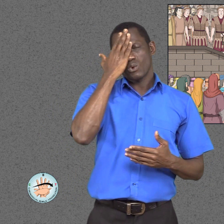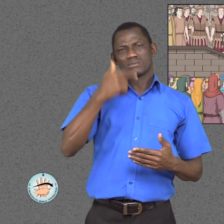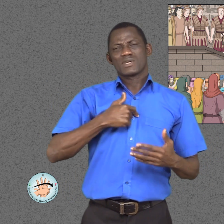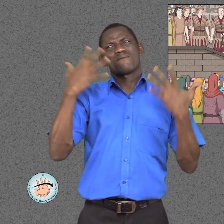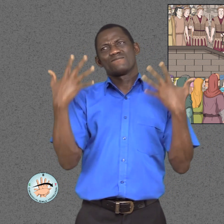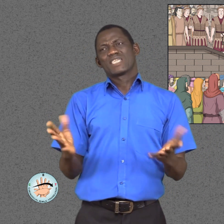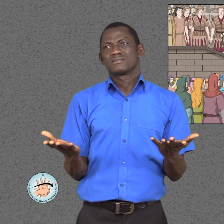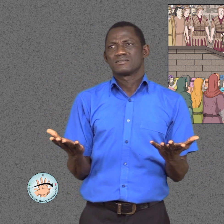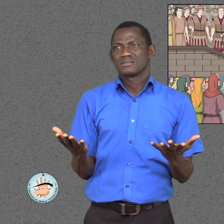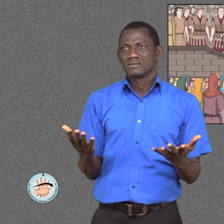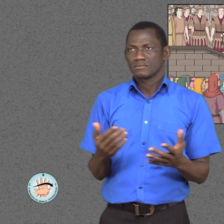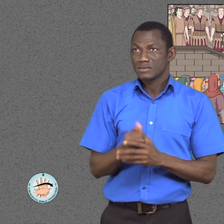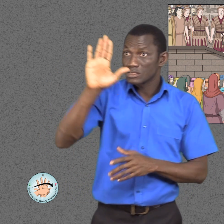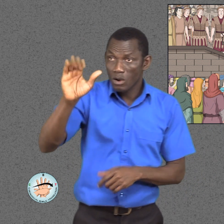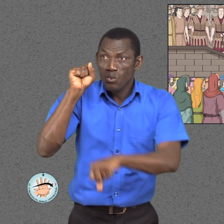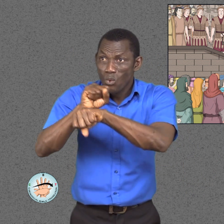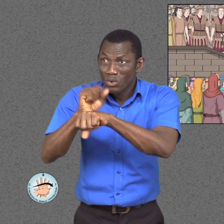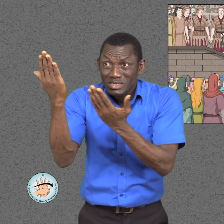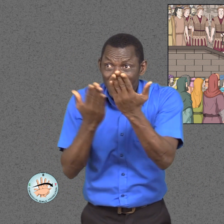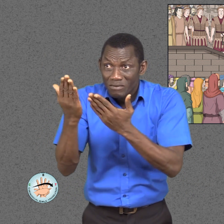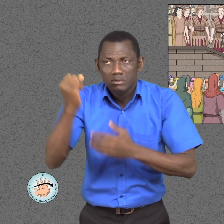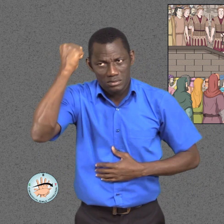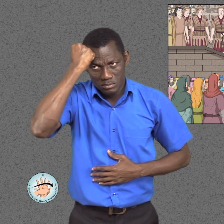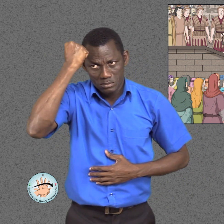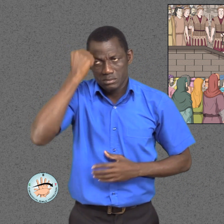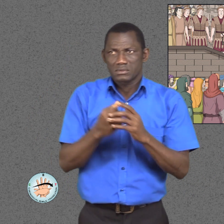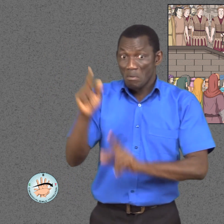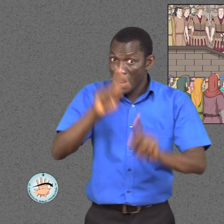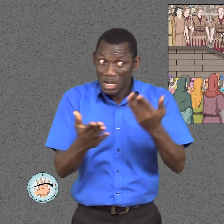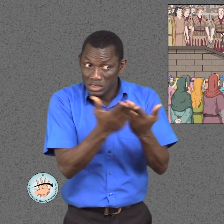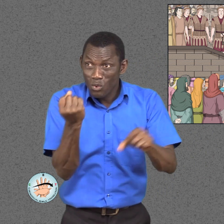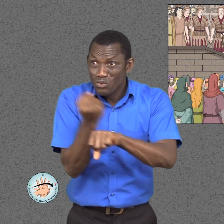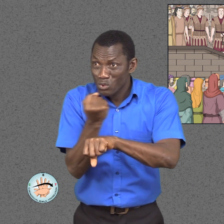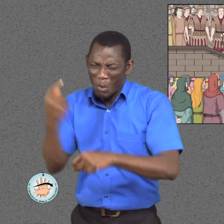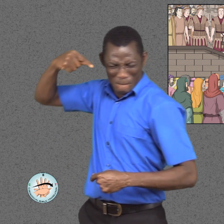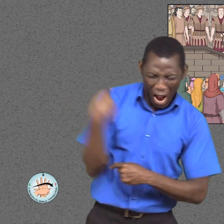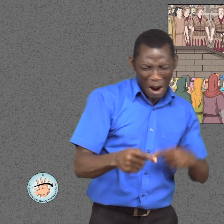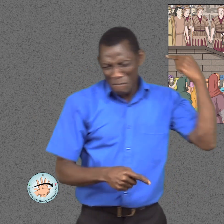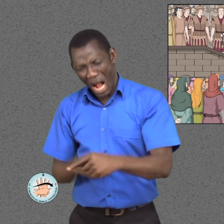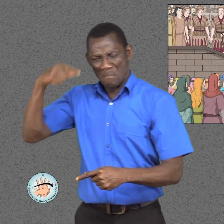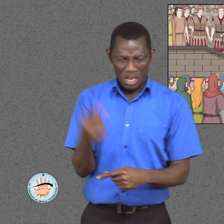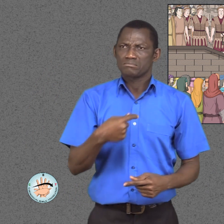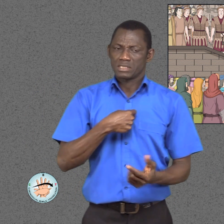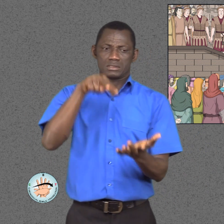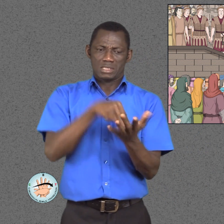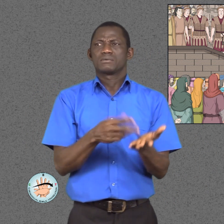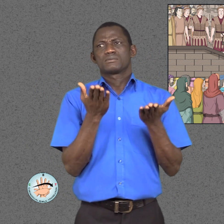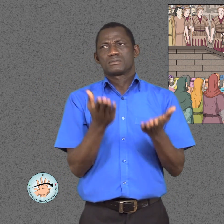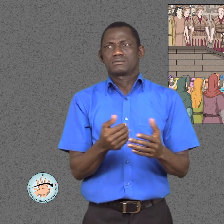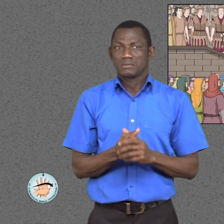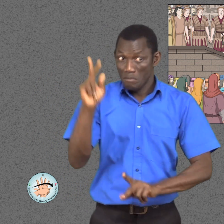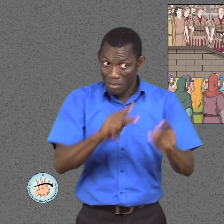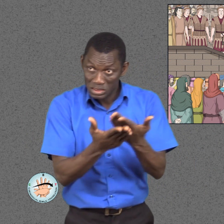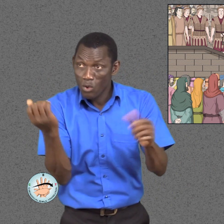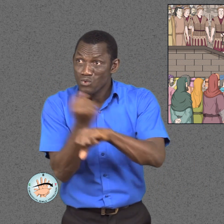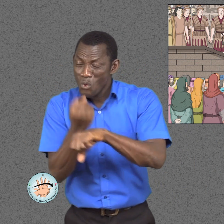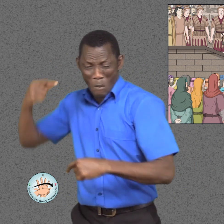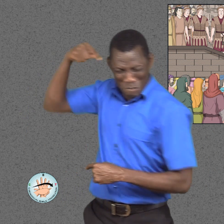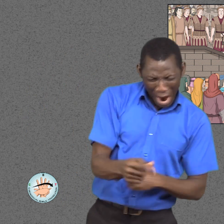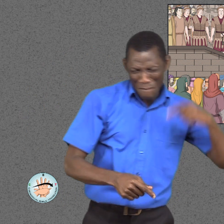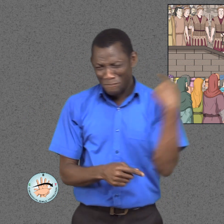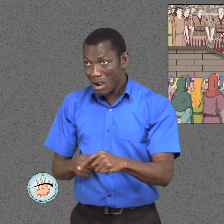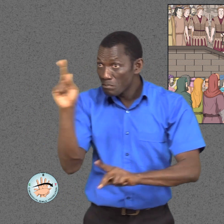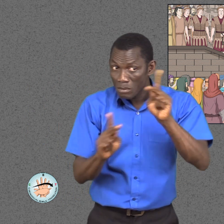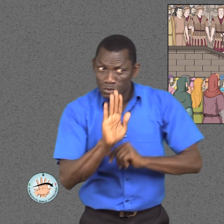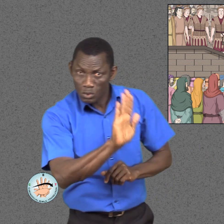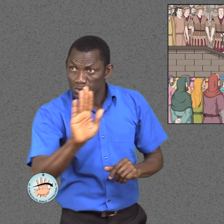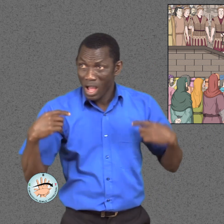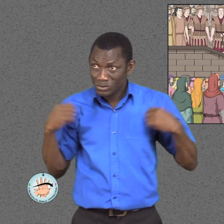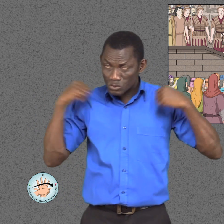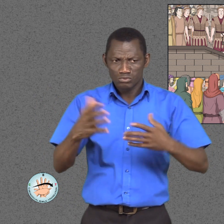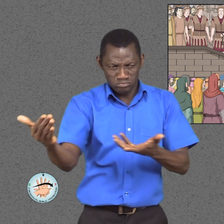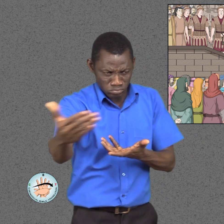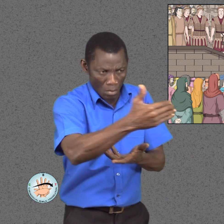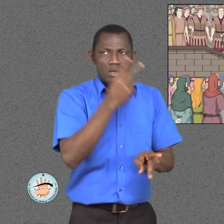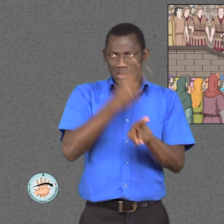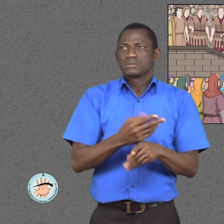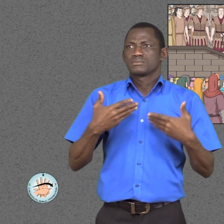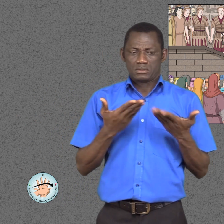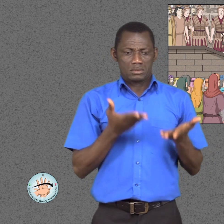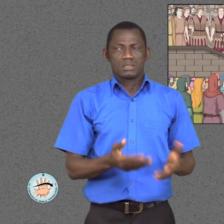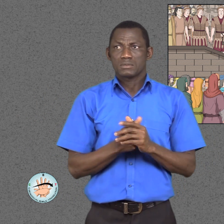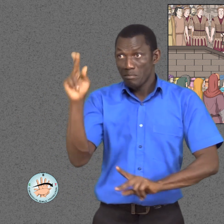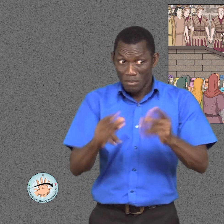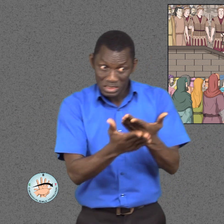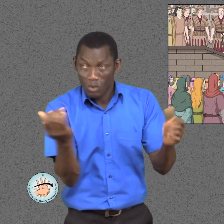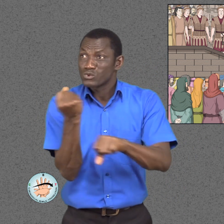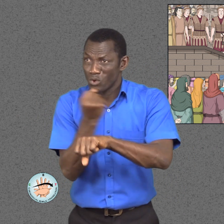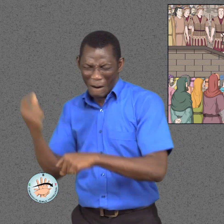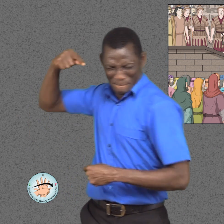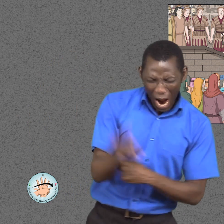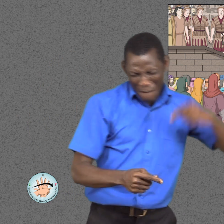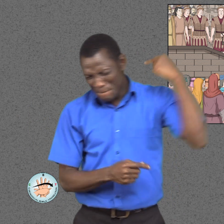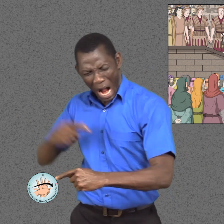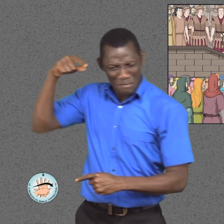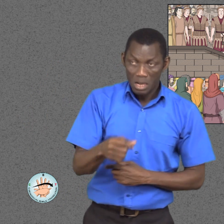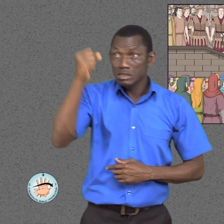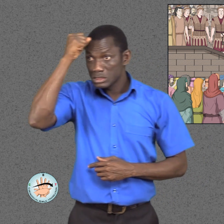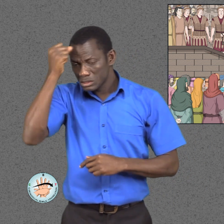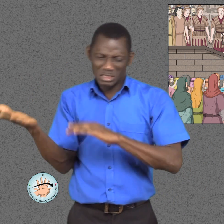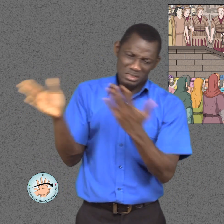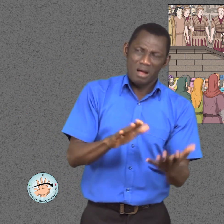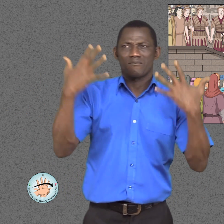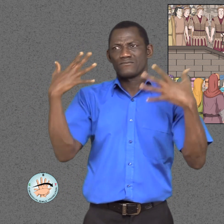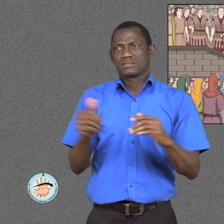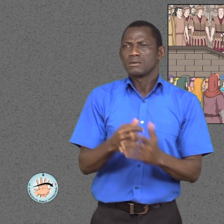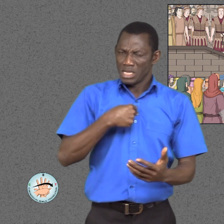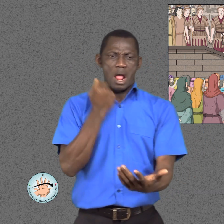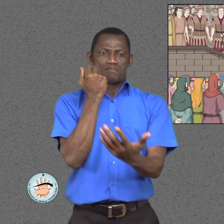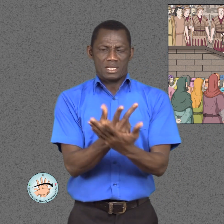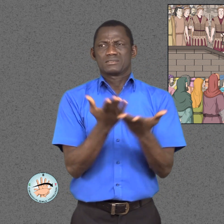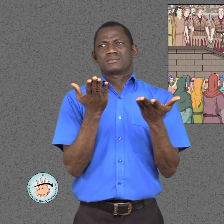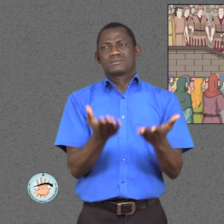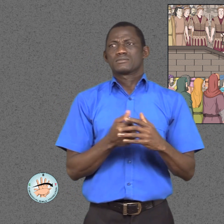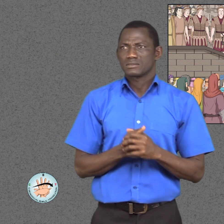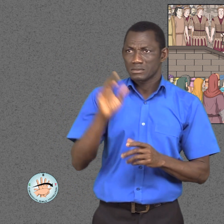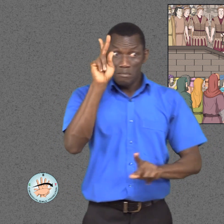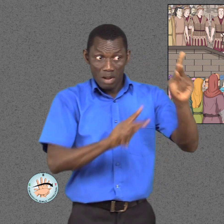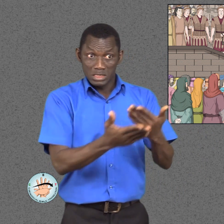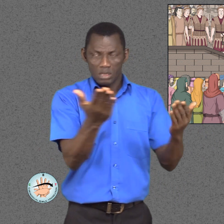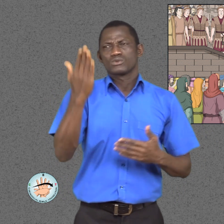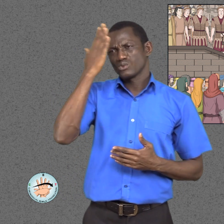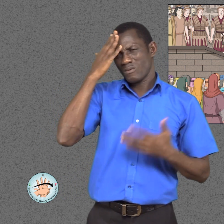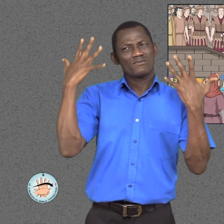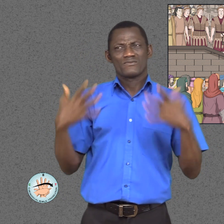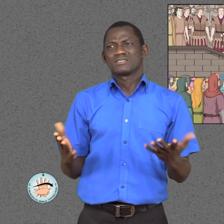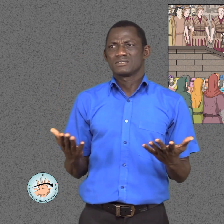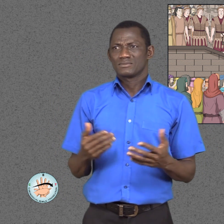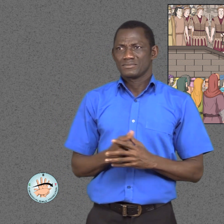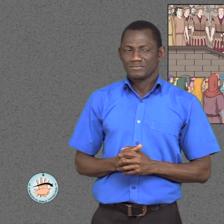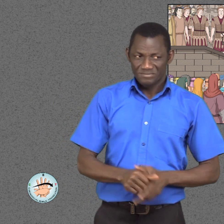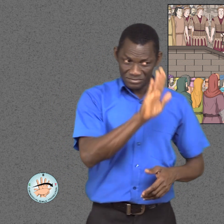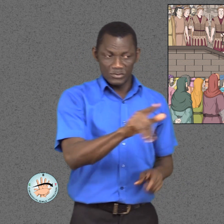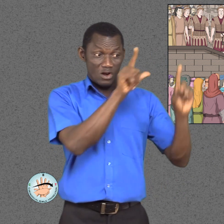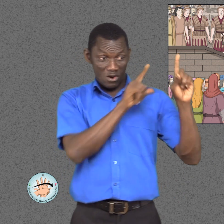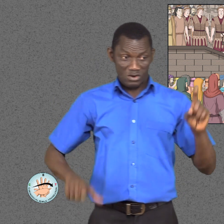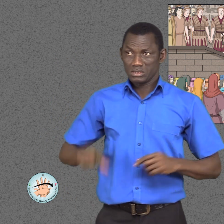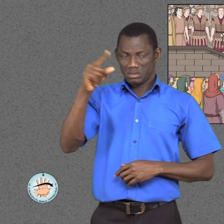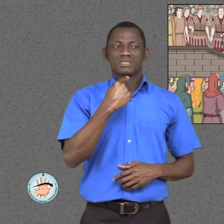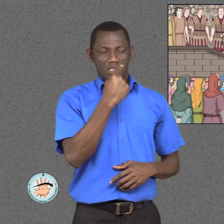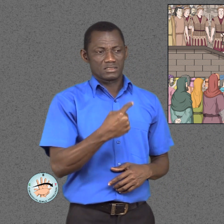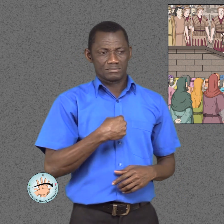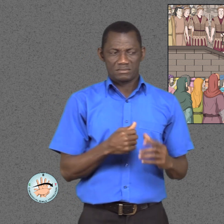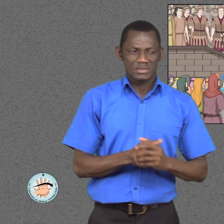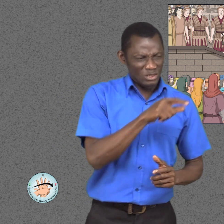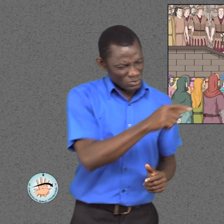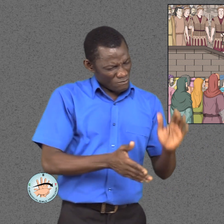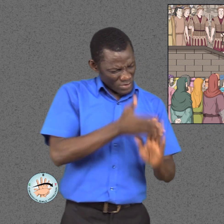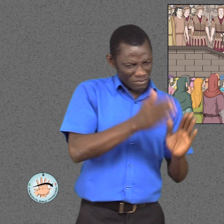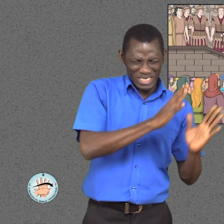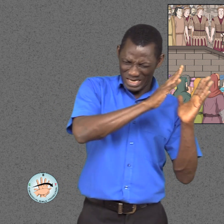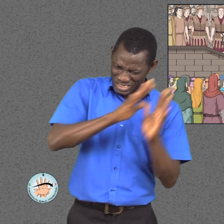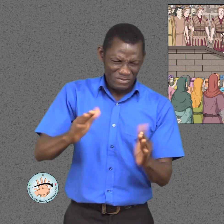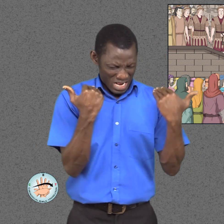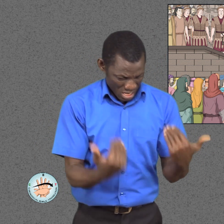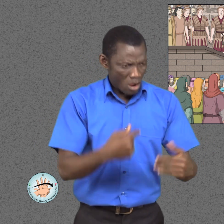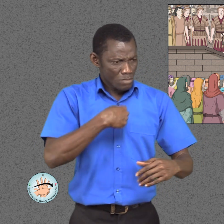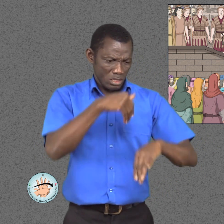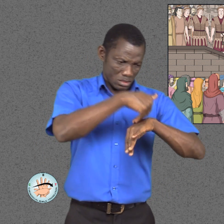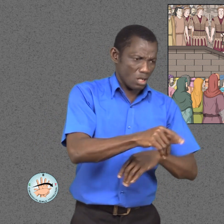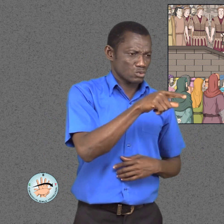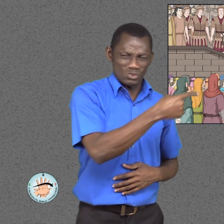And when the blood of Your witness Stephen was shed, I stood there giving my approval and watching over the garments of those who killed him.’